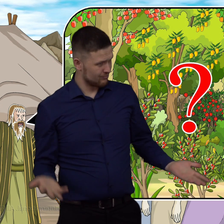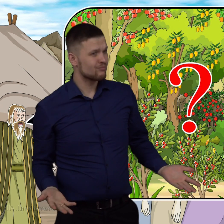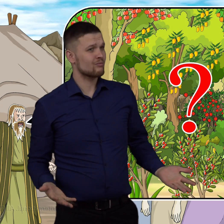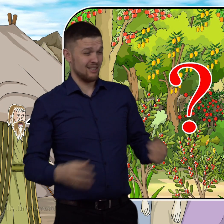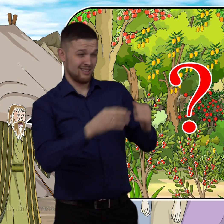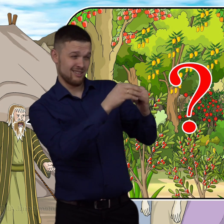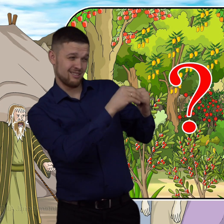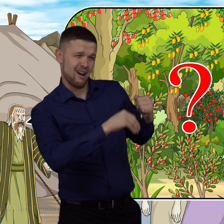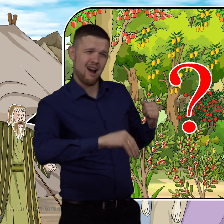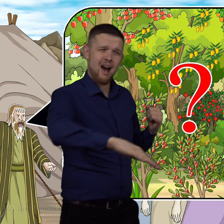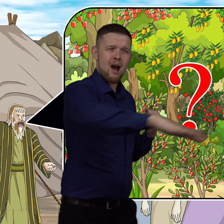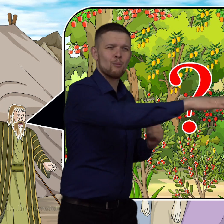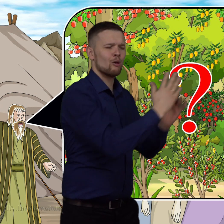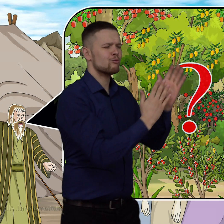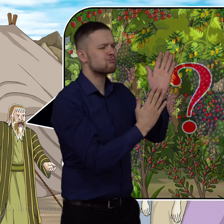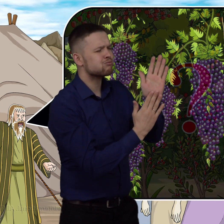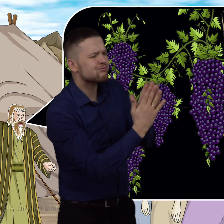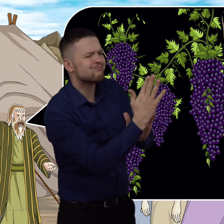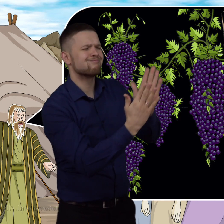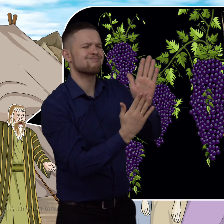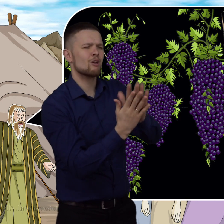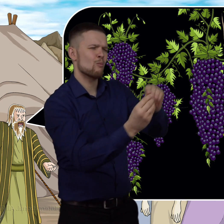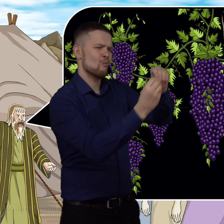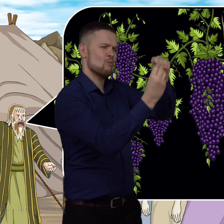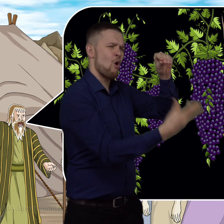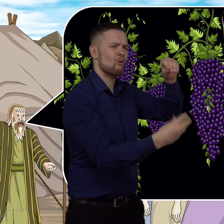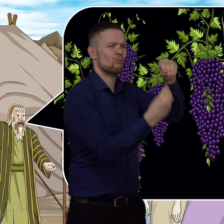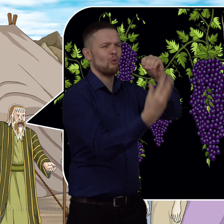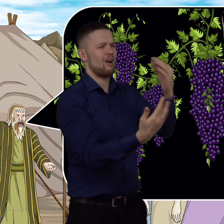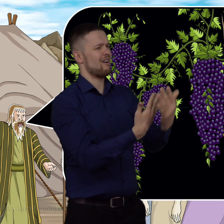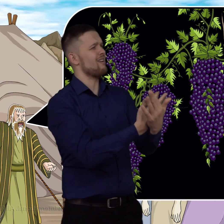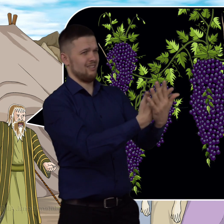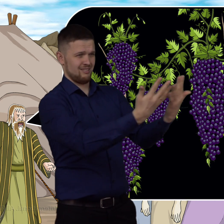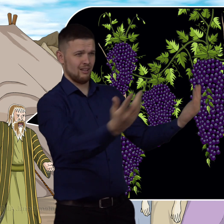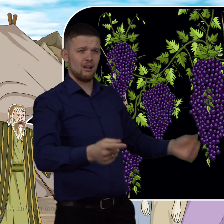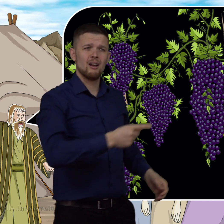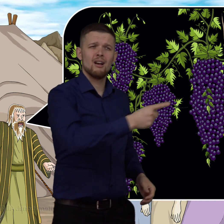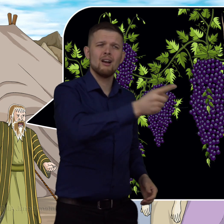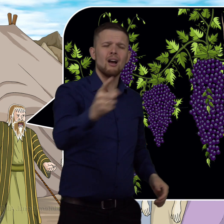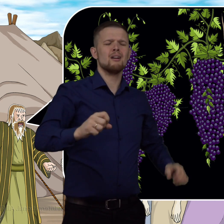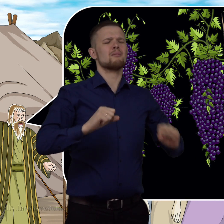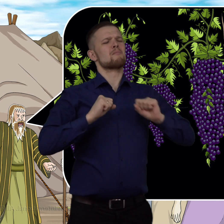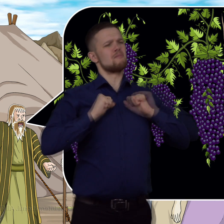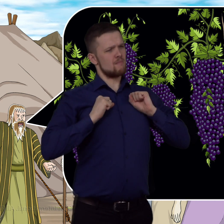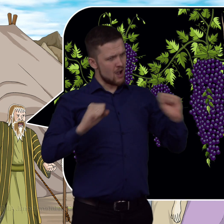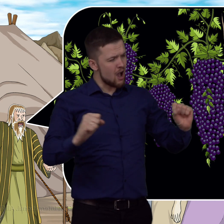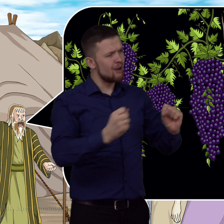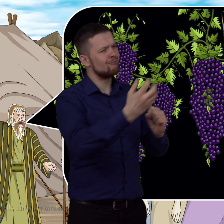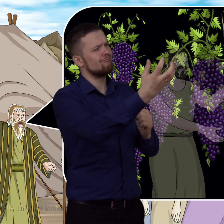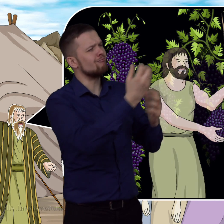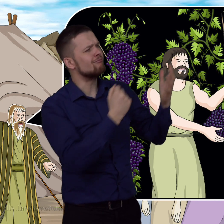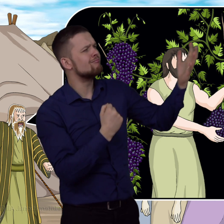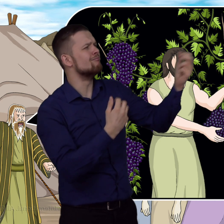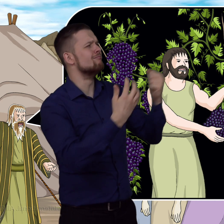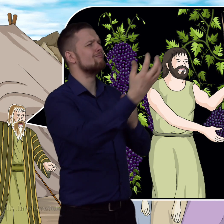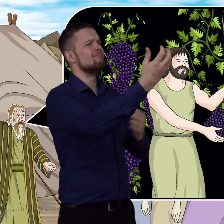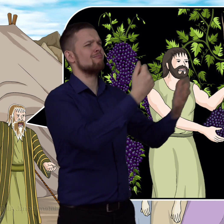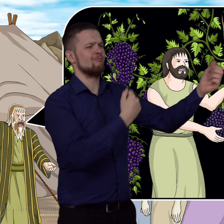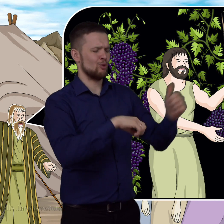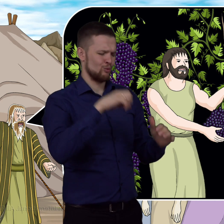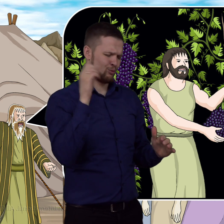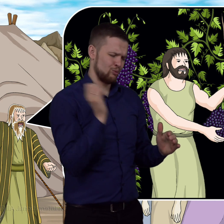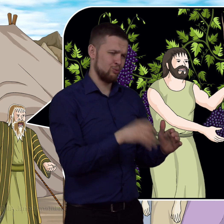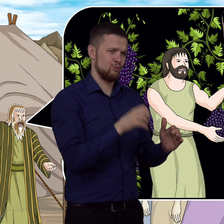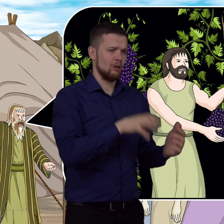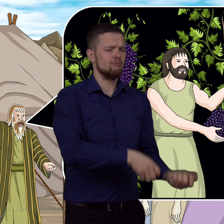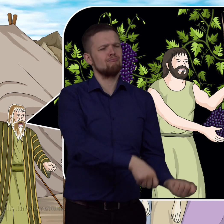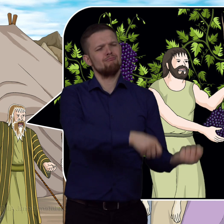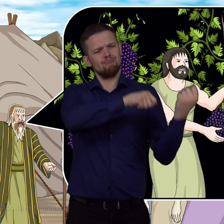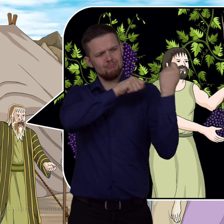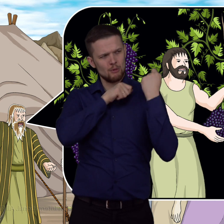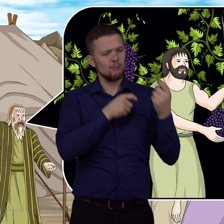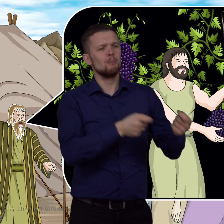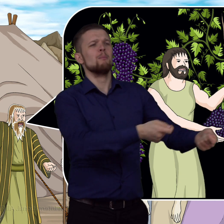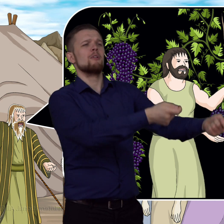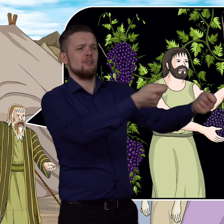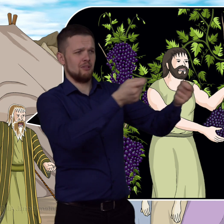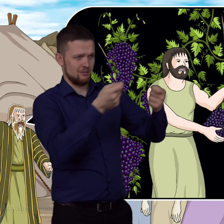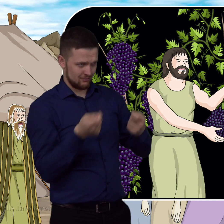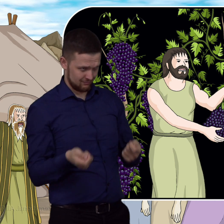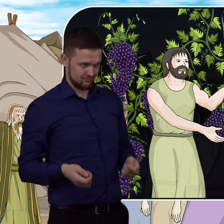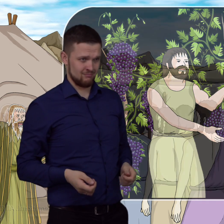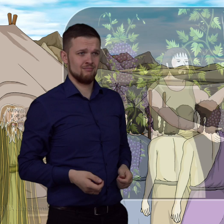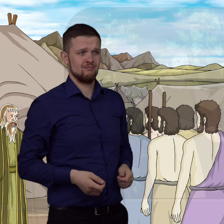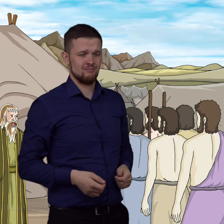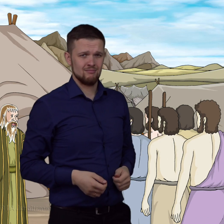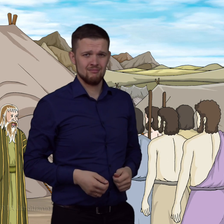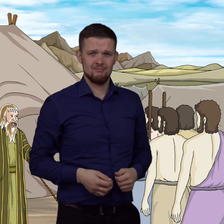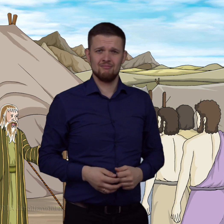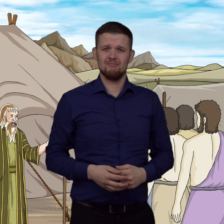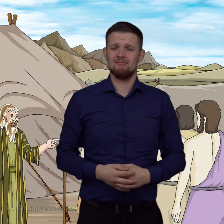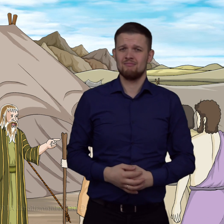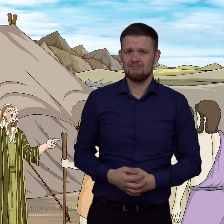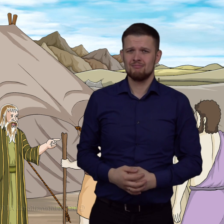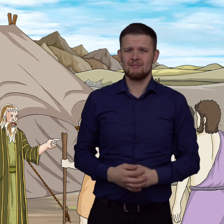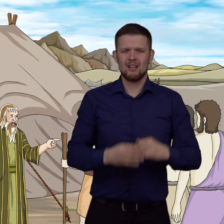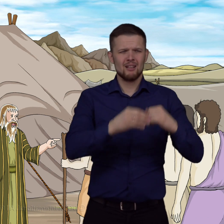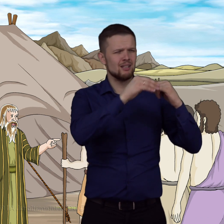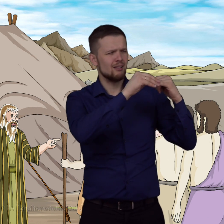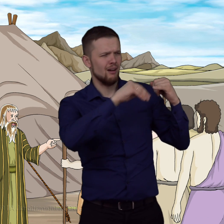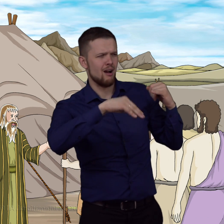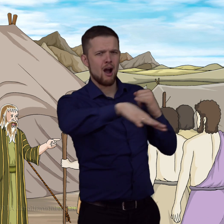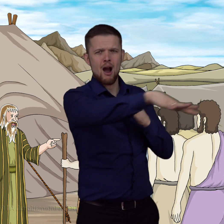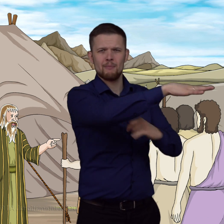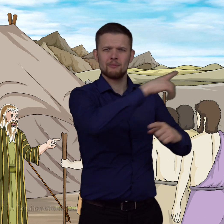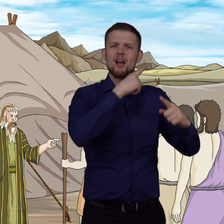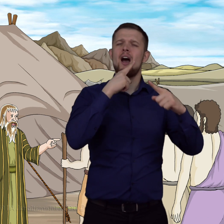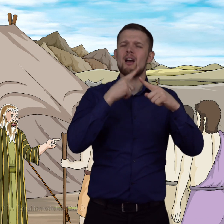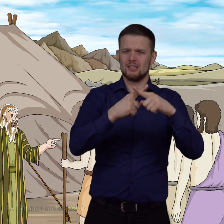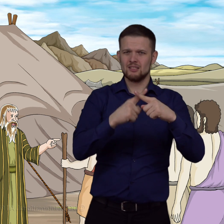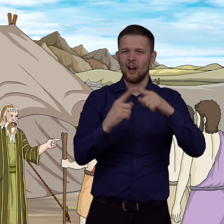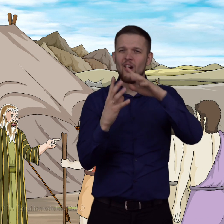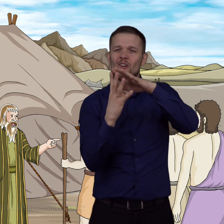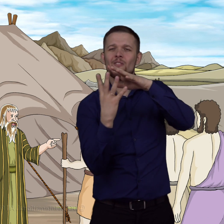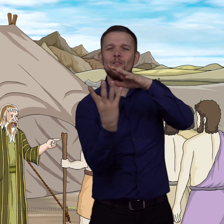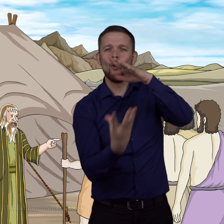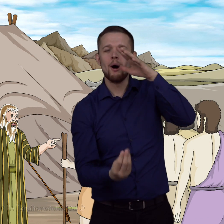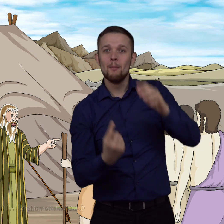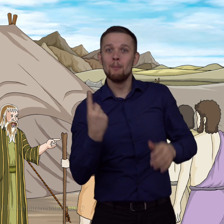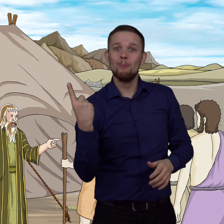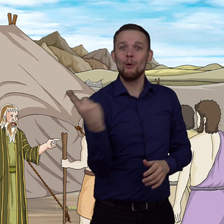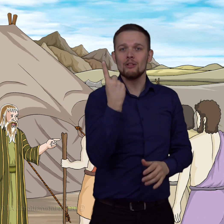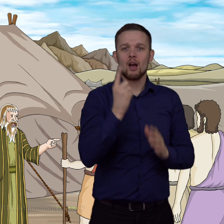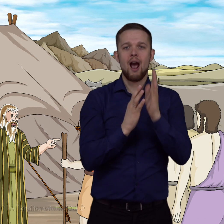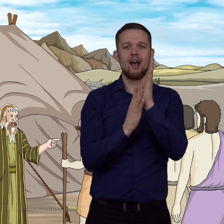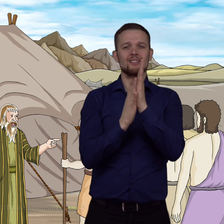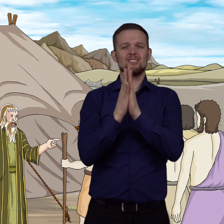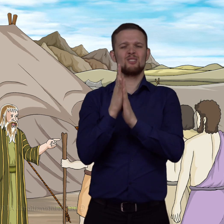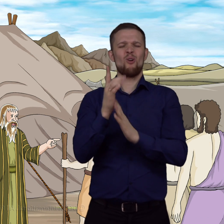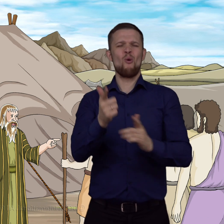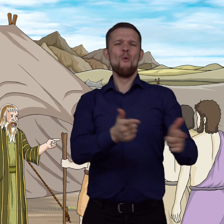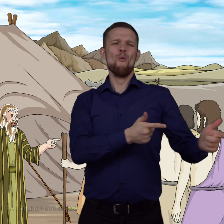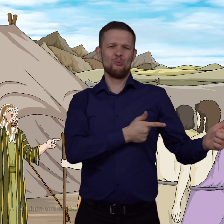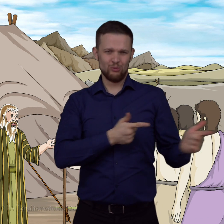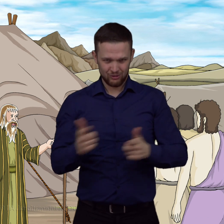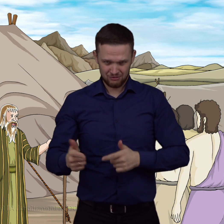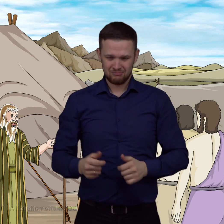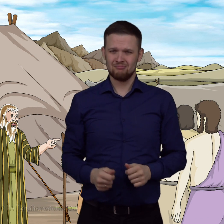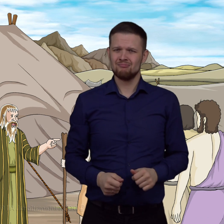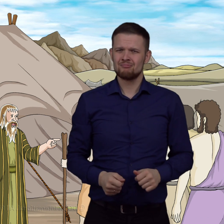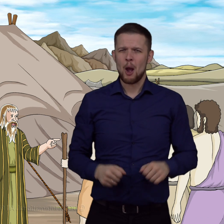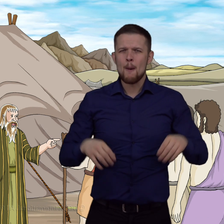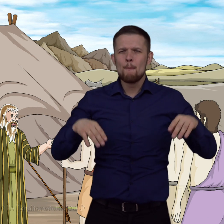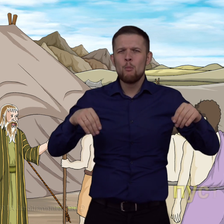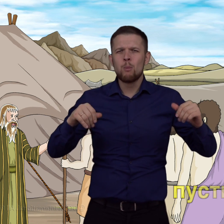Be courageous, and bring back some of the fruit of the land.”